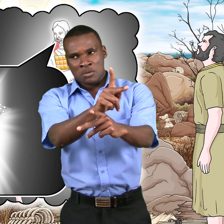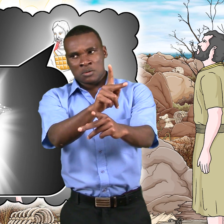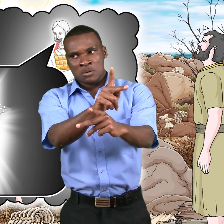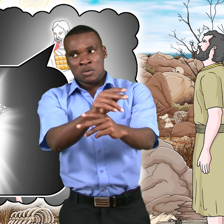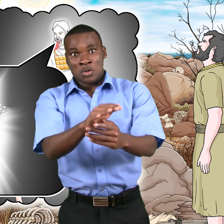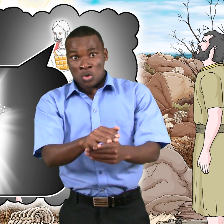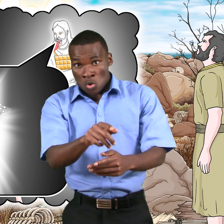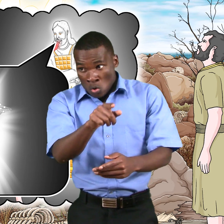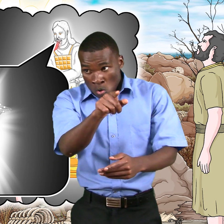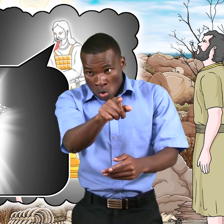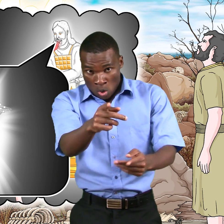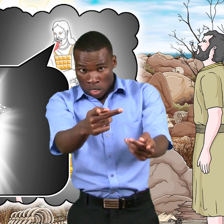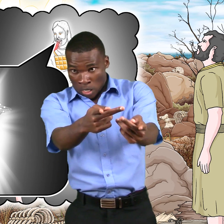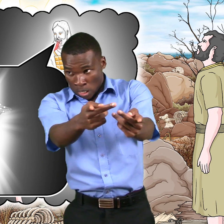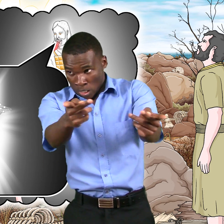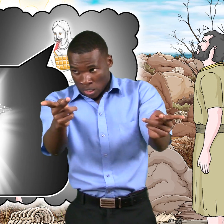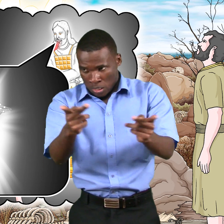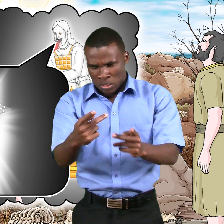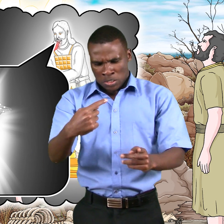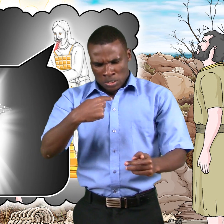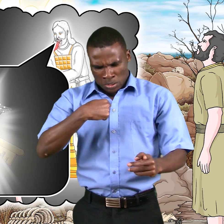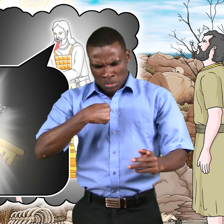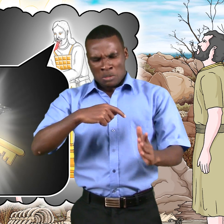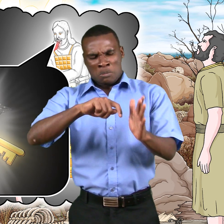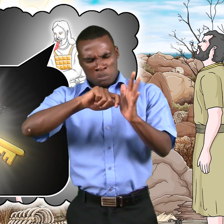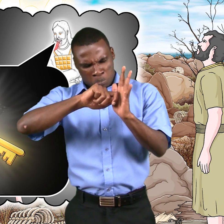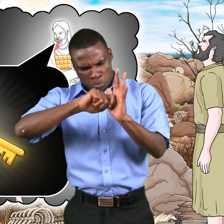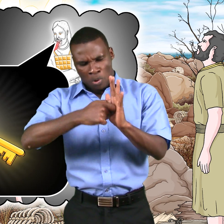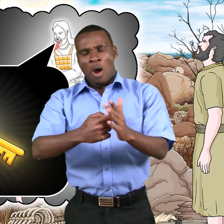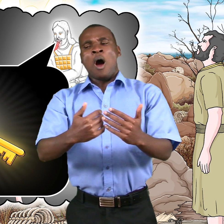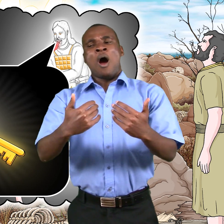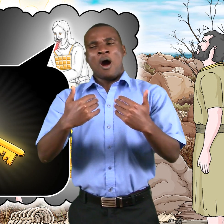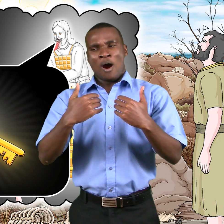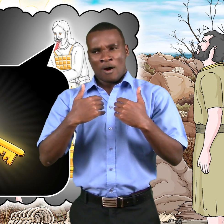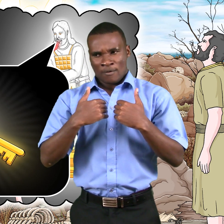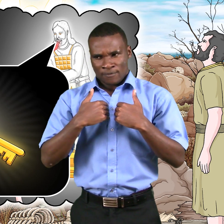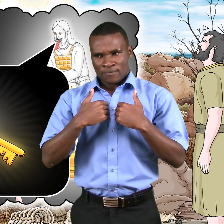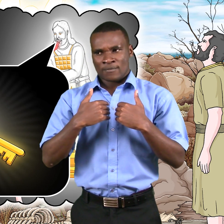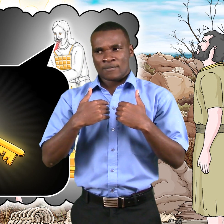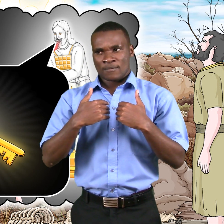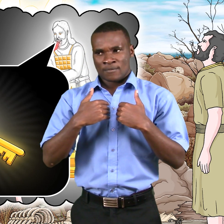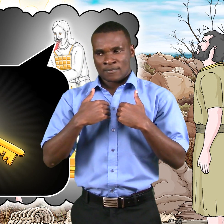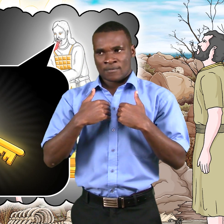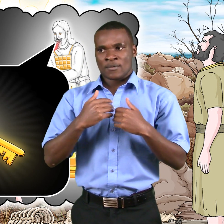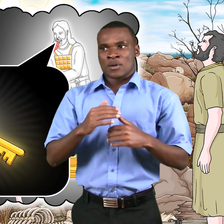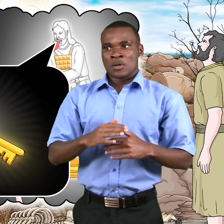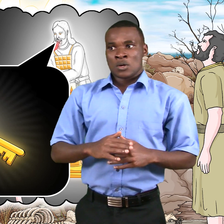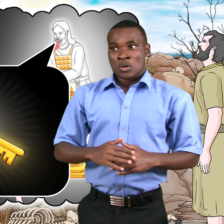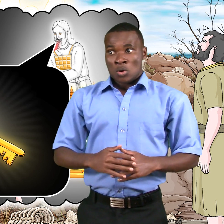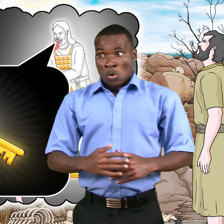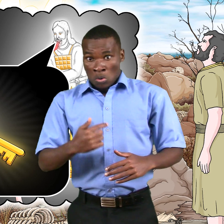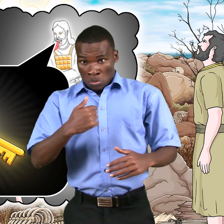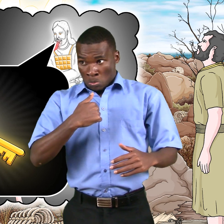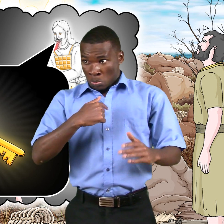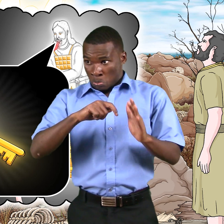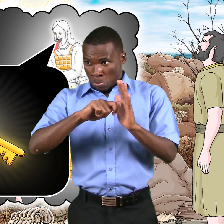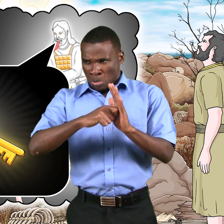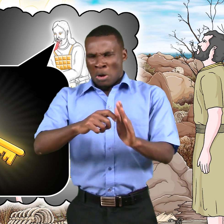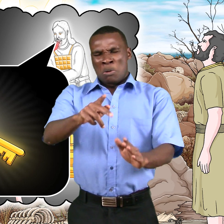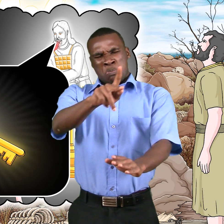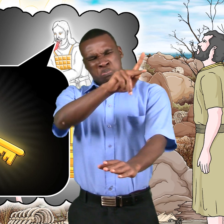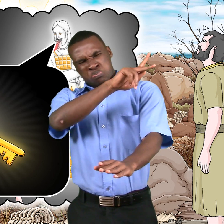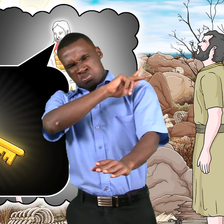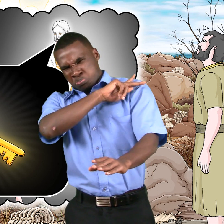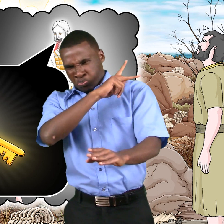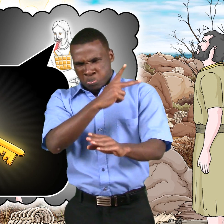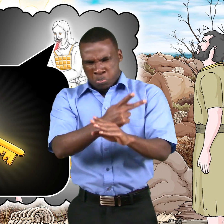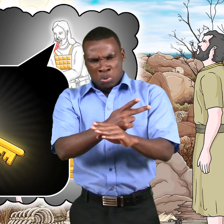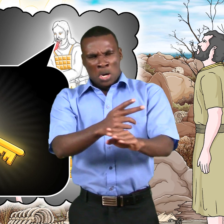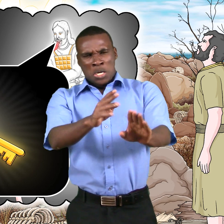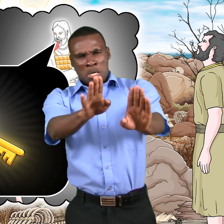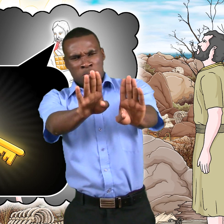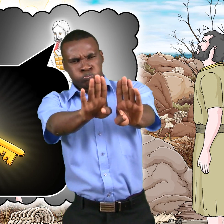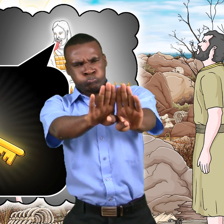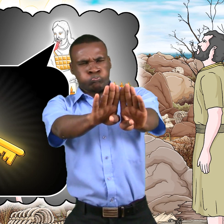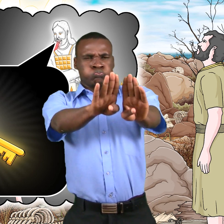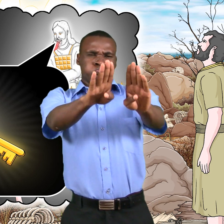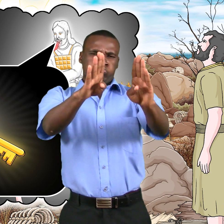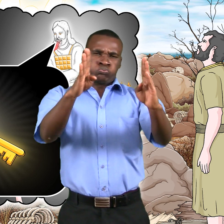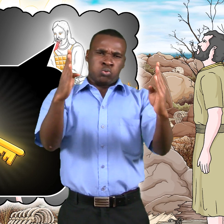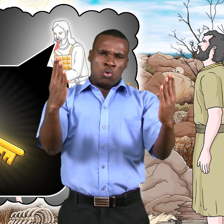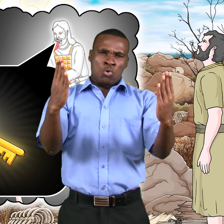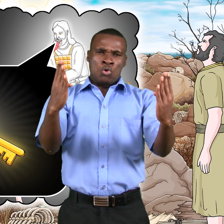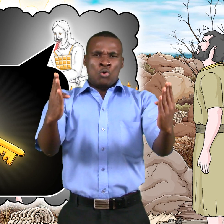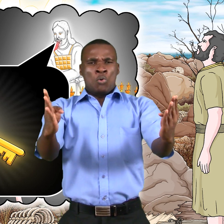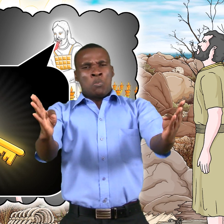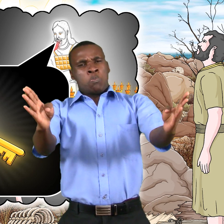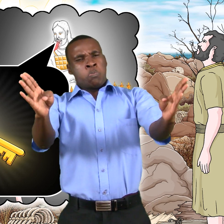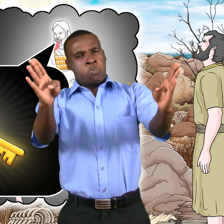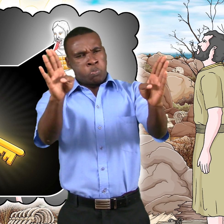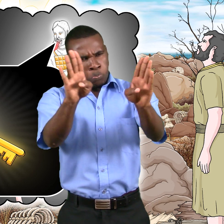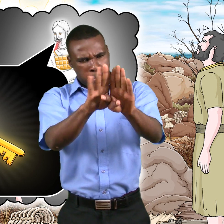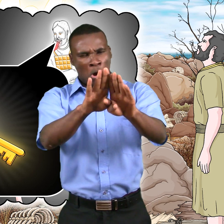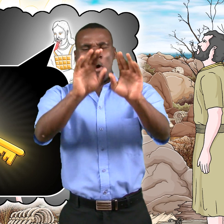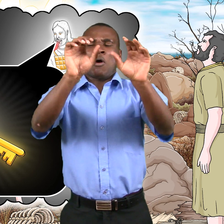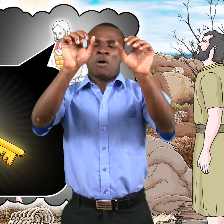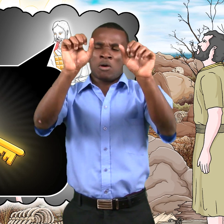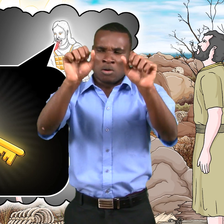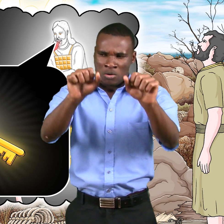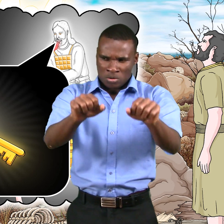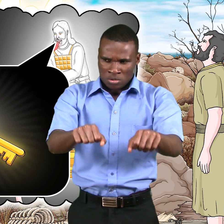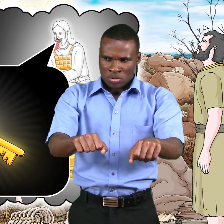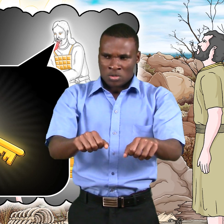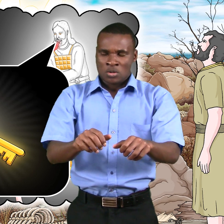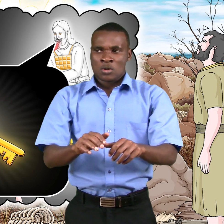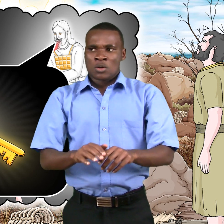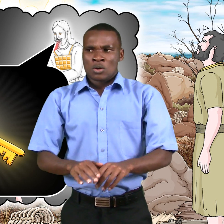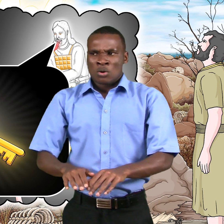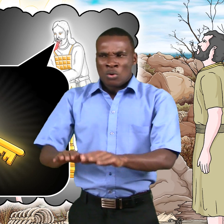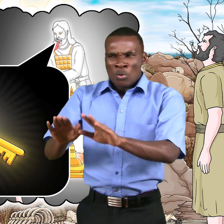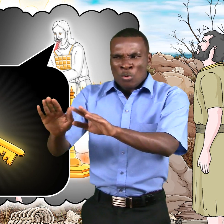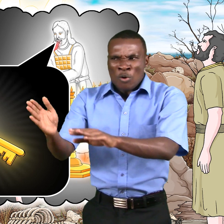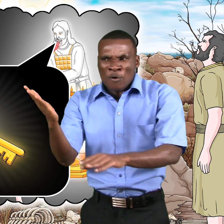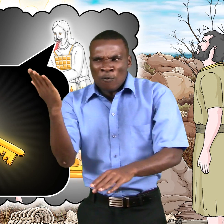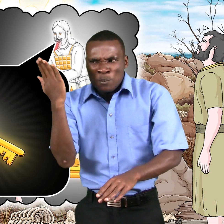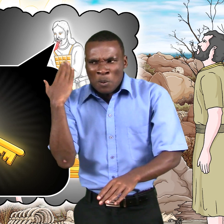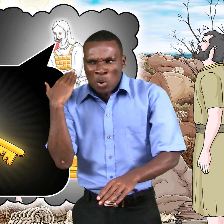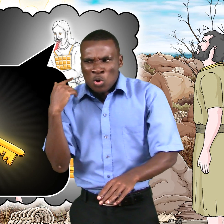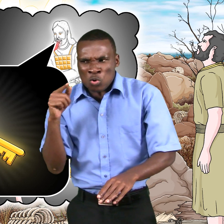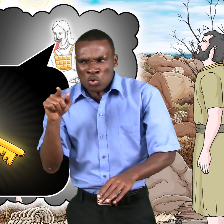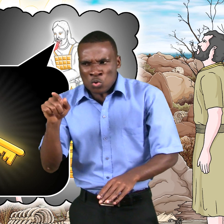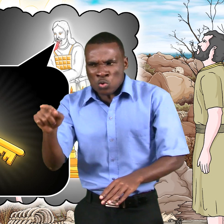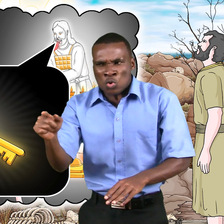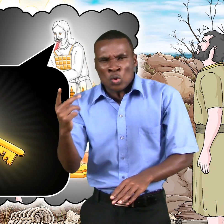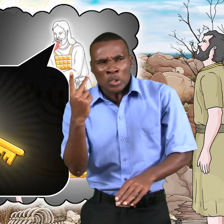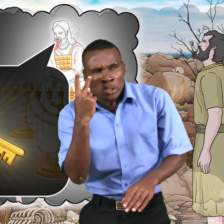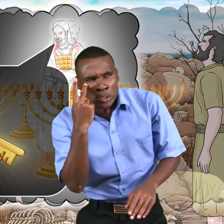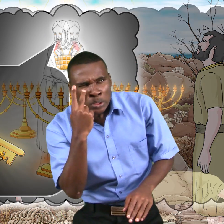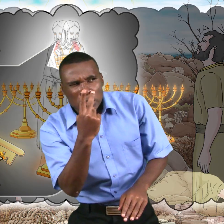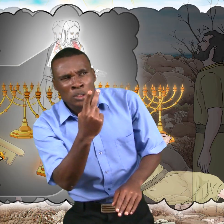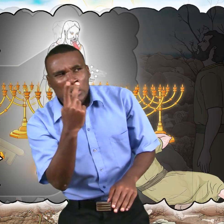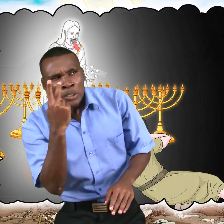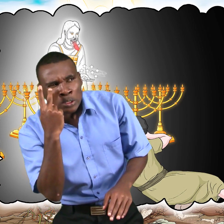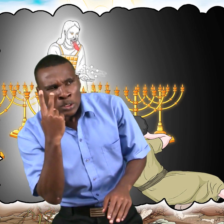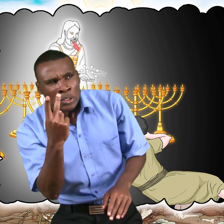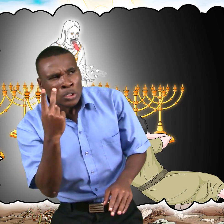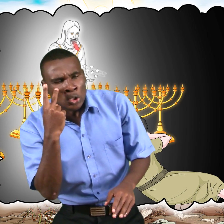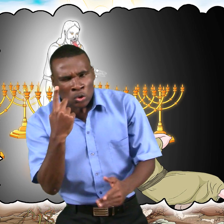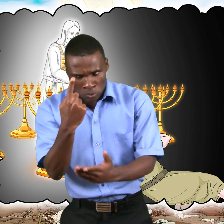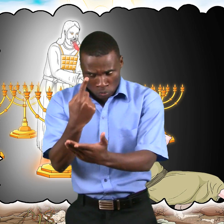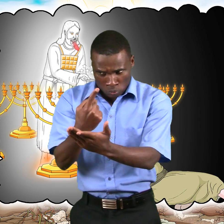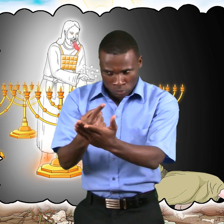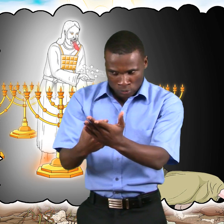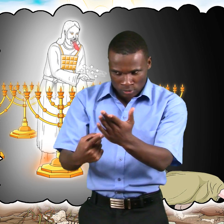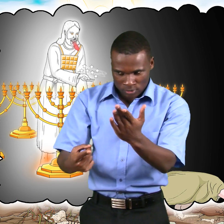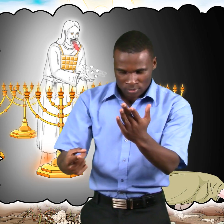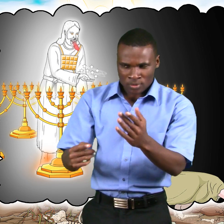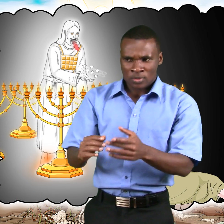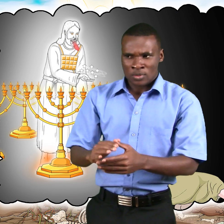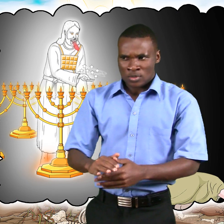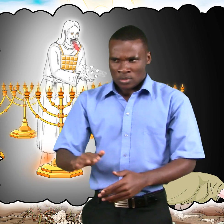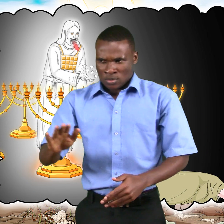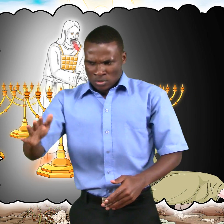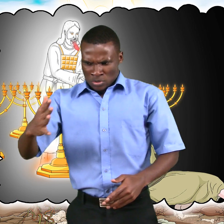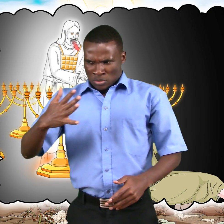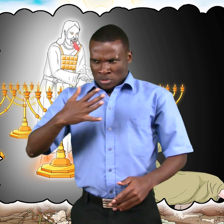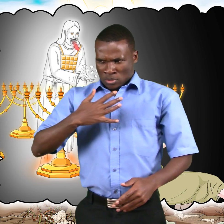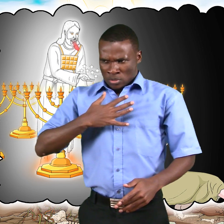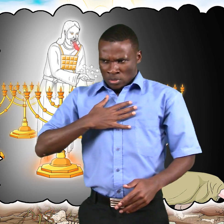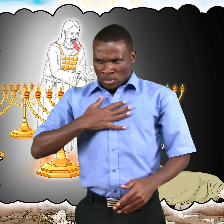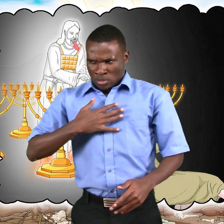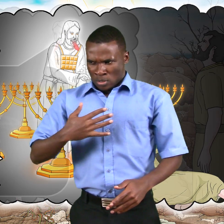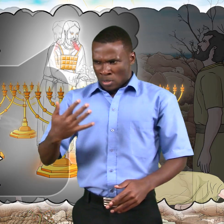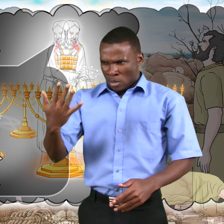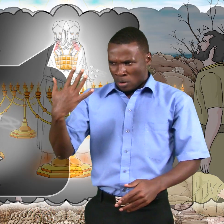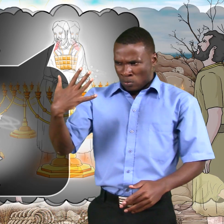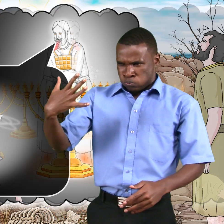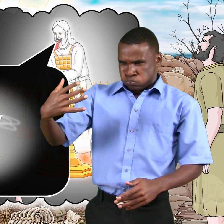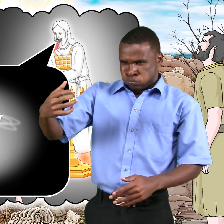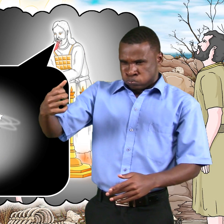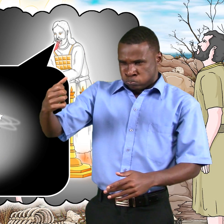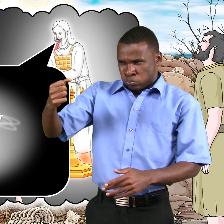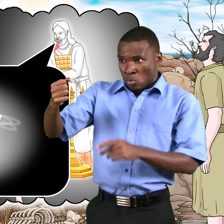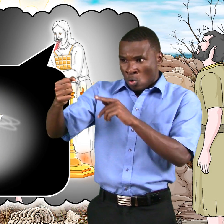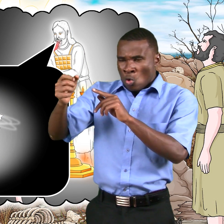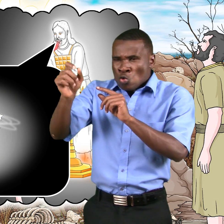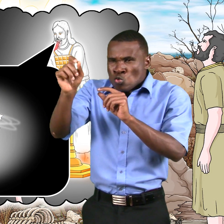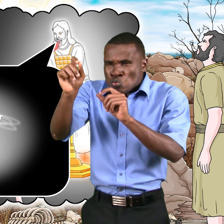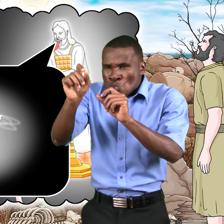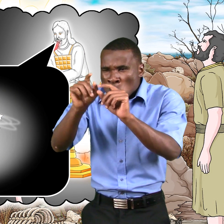And I hold the keys of Death and of Hades. Therefore write down the things you have seen, and the things that are, and the things that will happen after this.